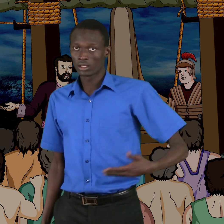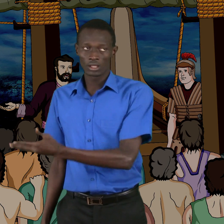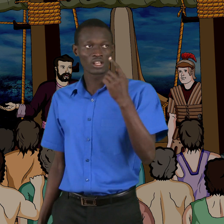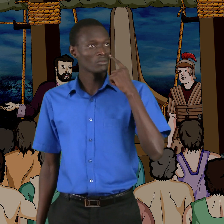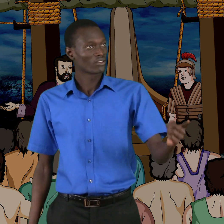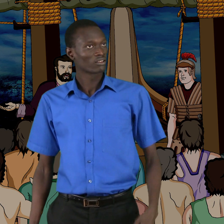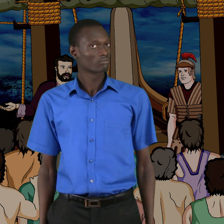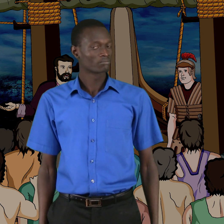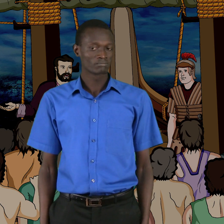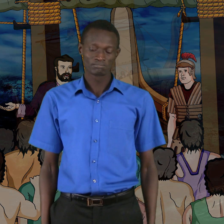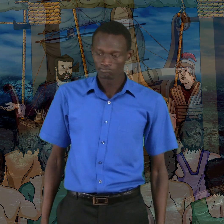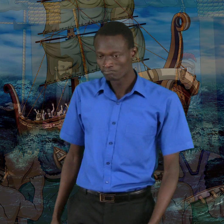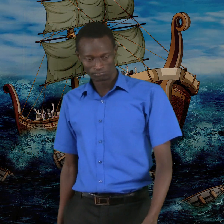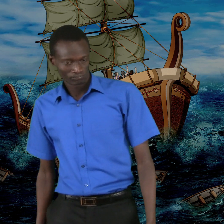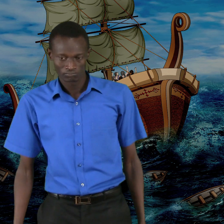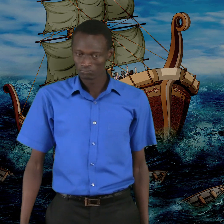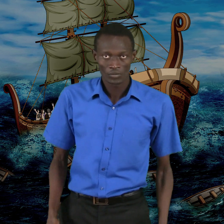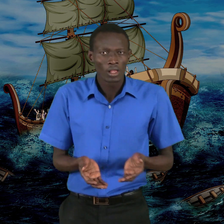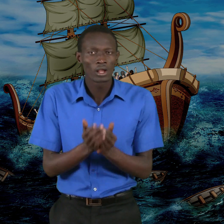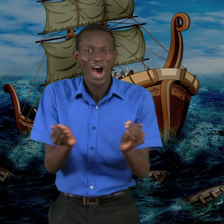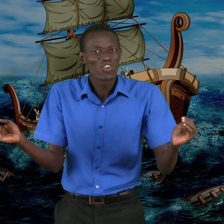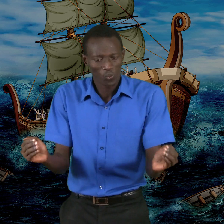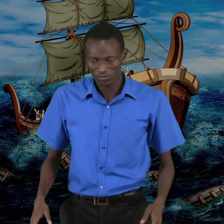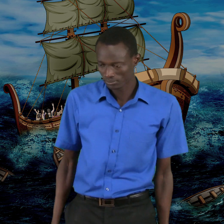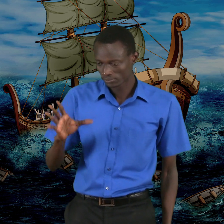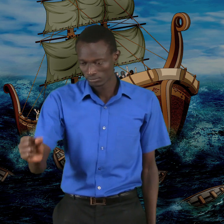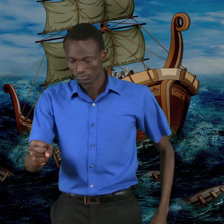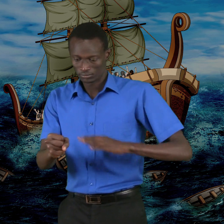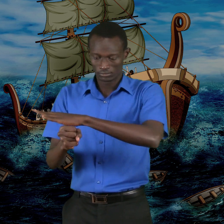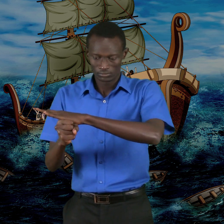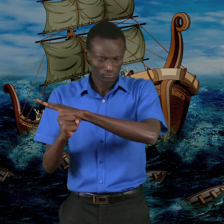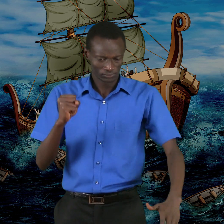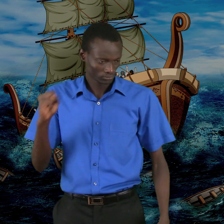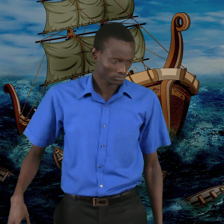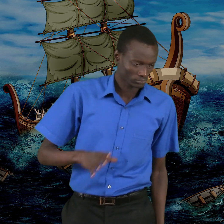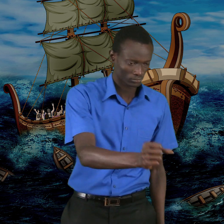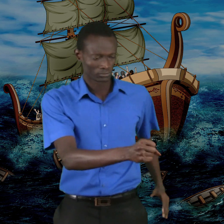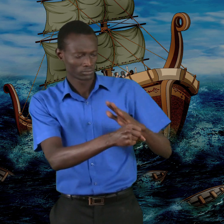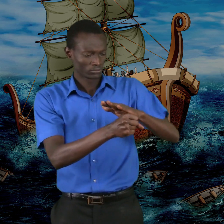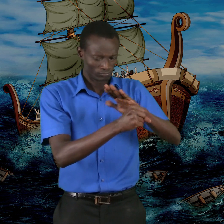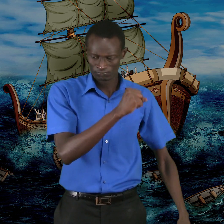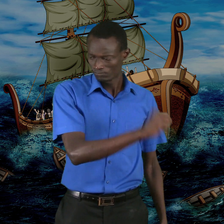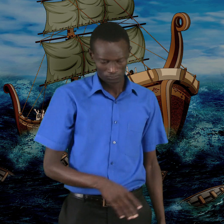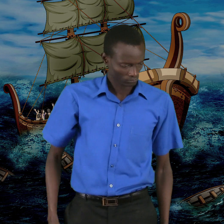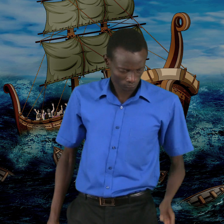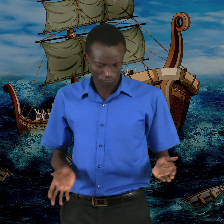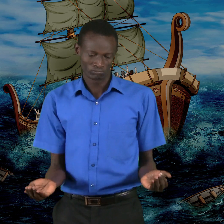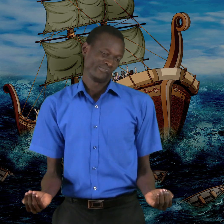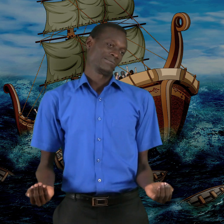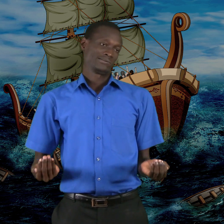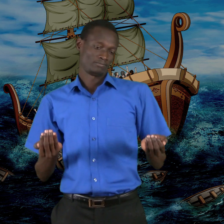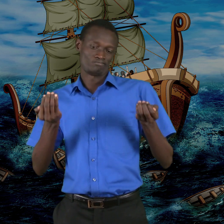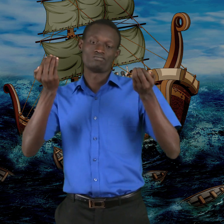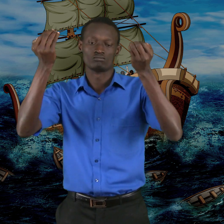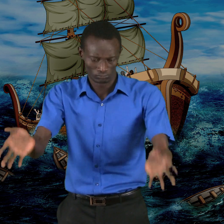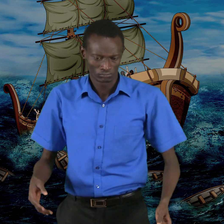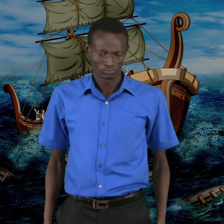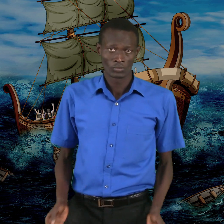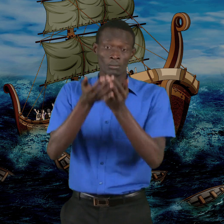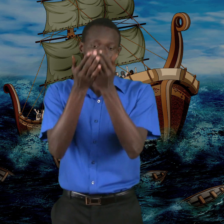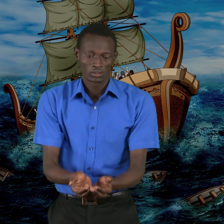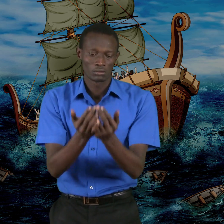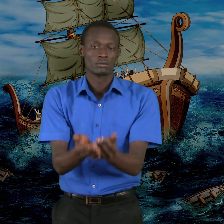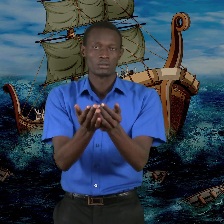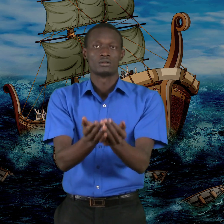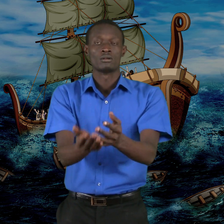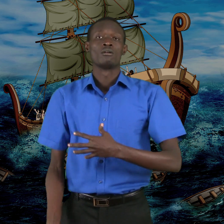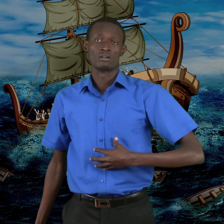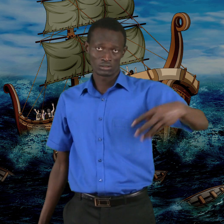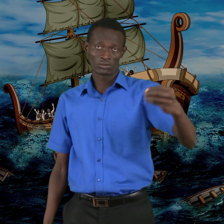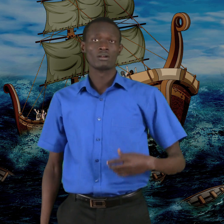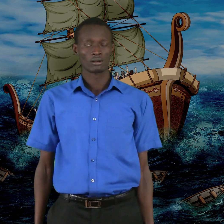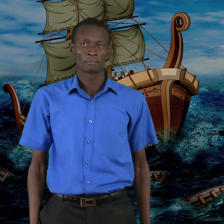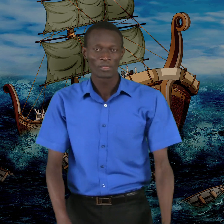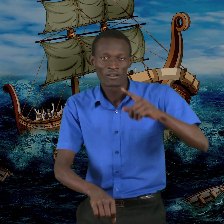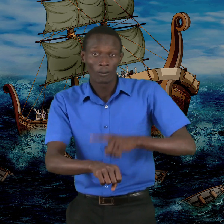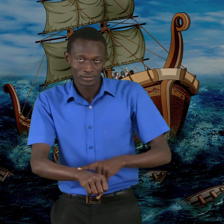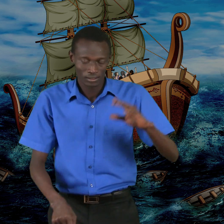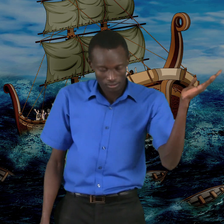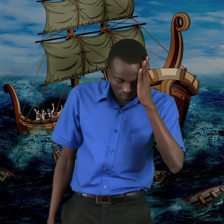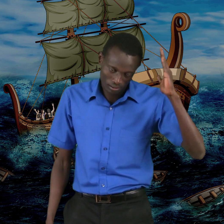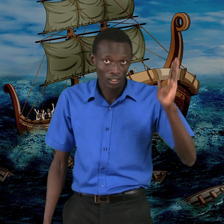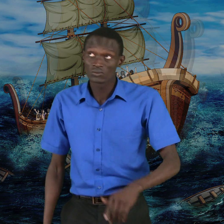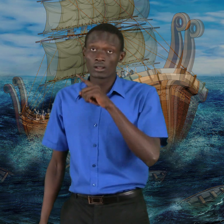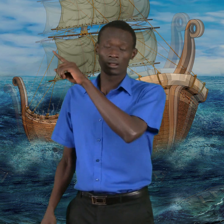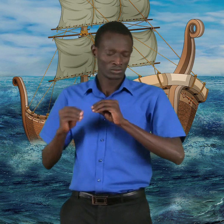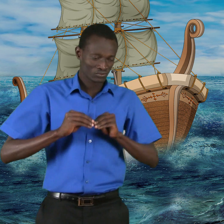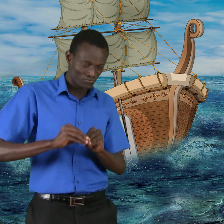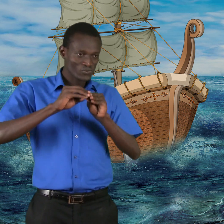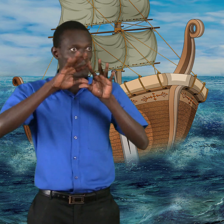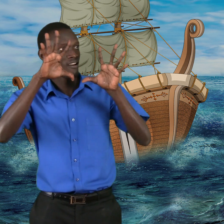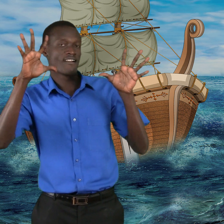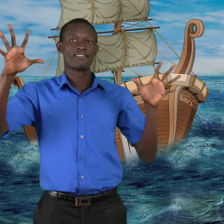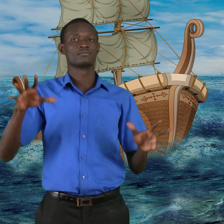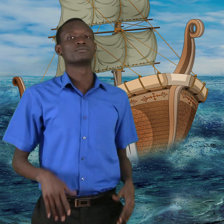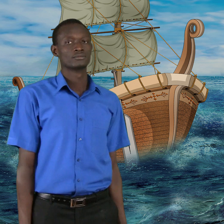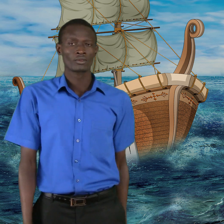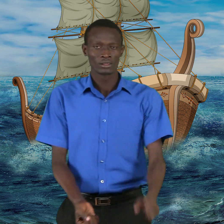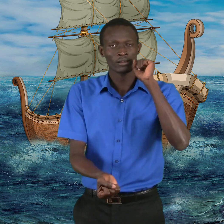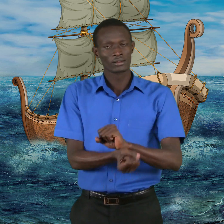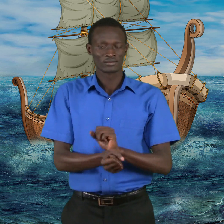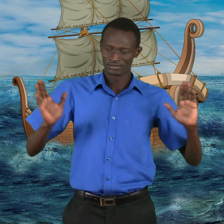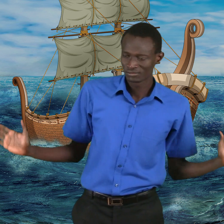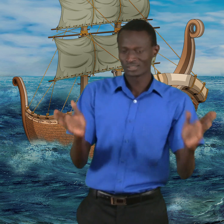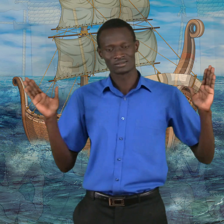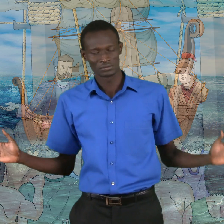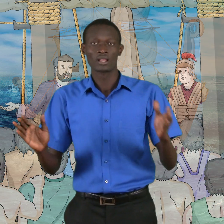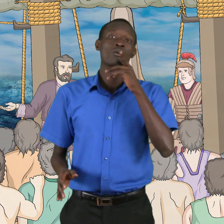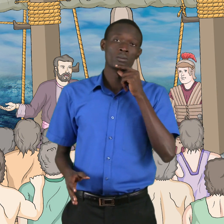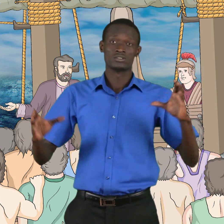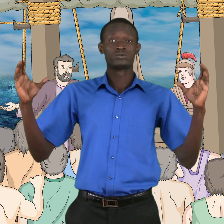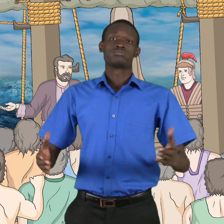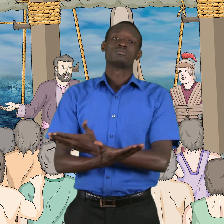So the soldiers cut the ropes to the lifeboat and set it adrift.